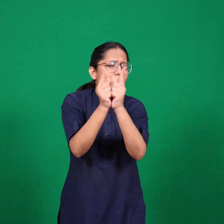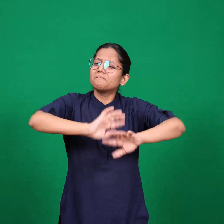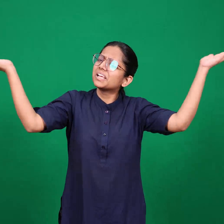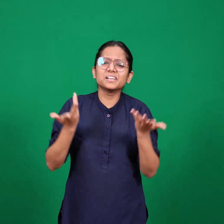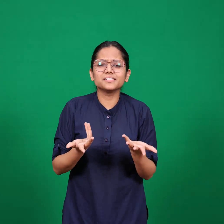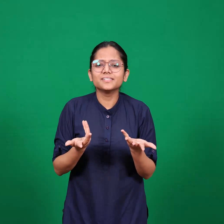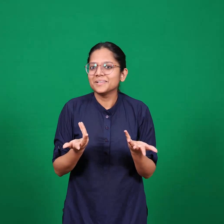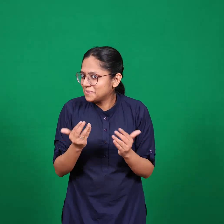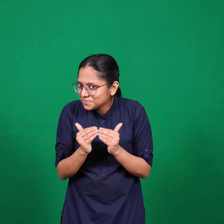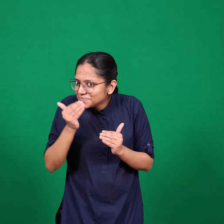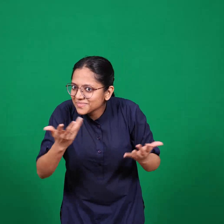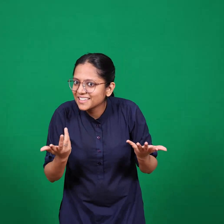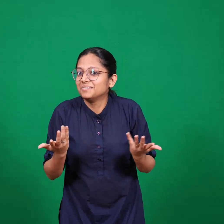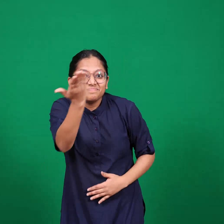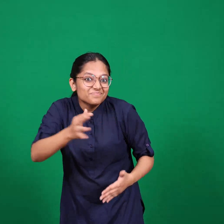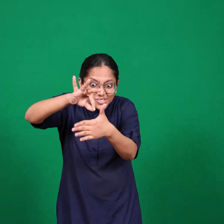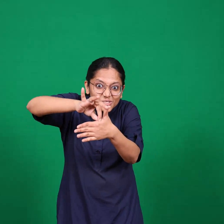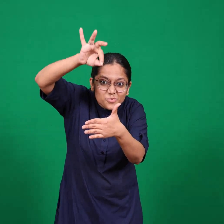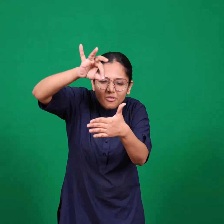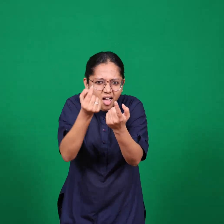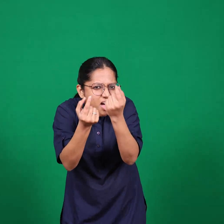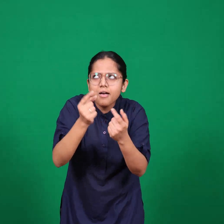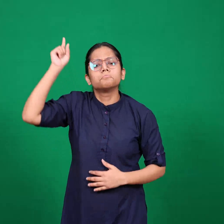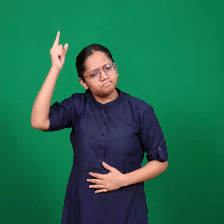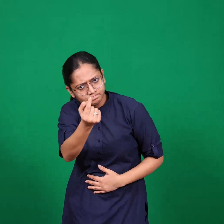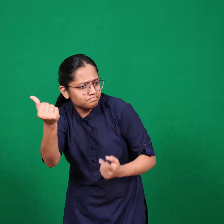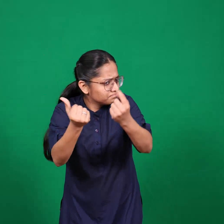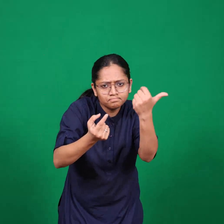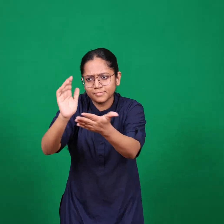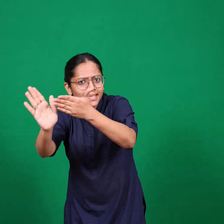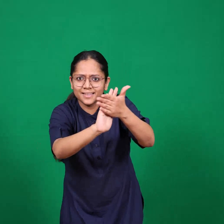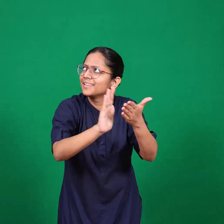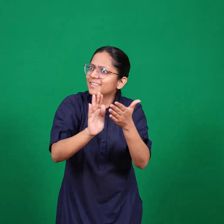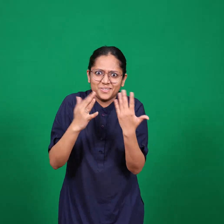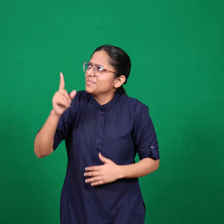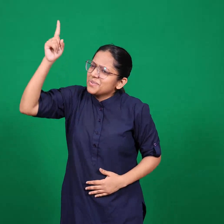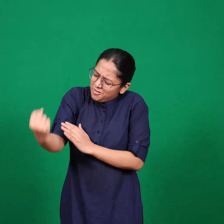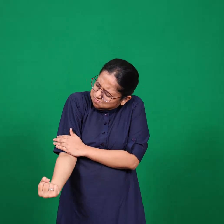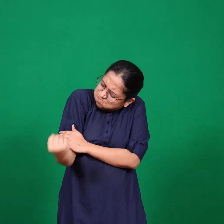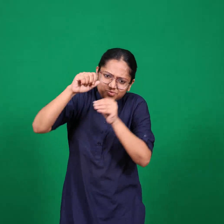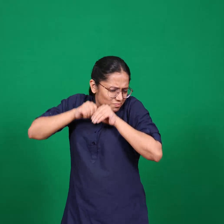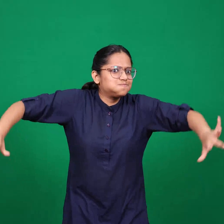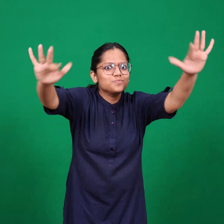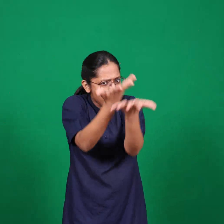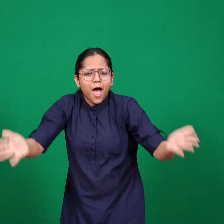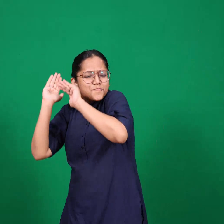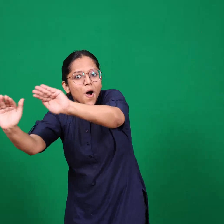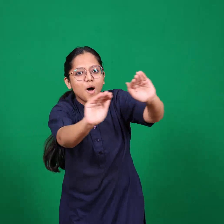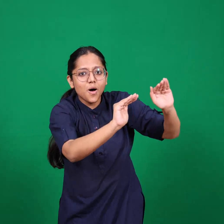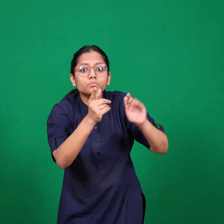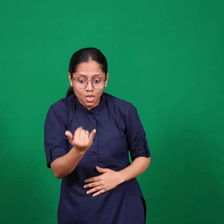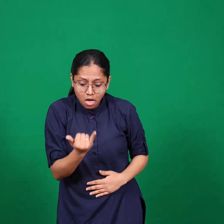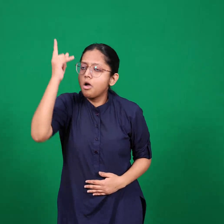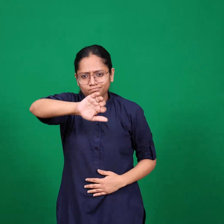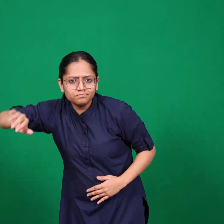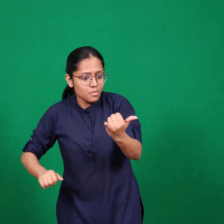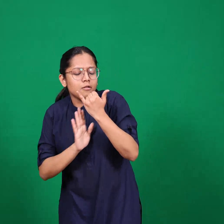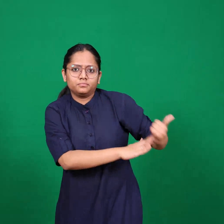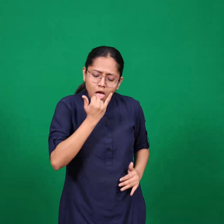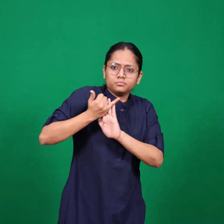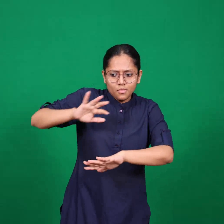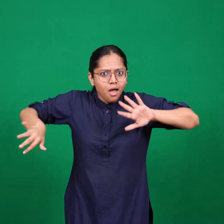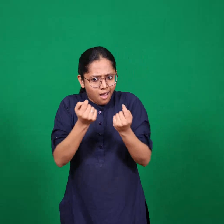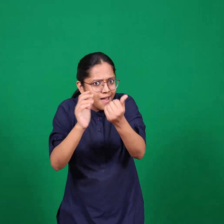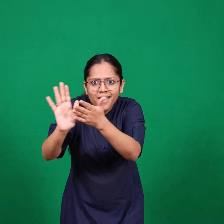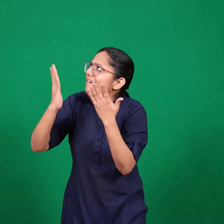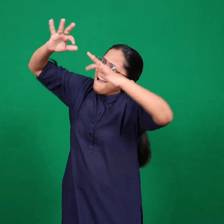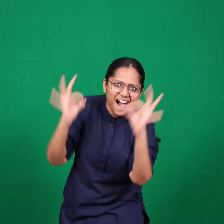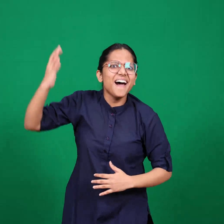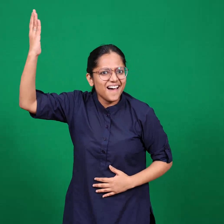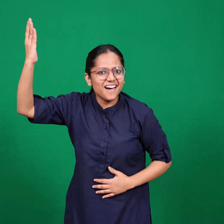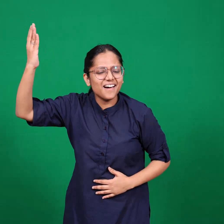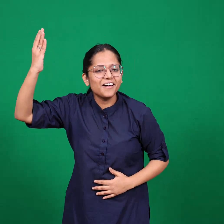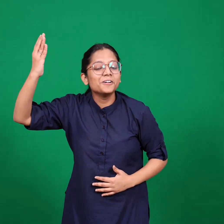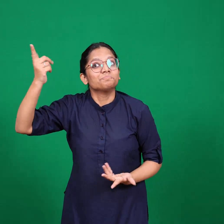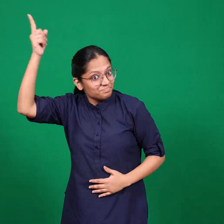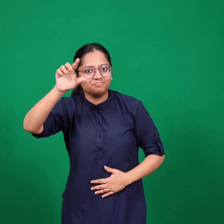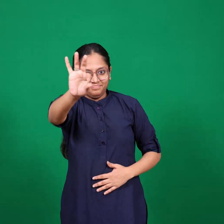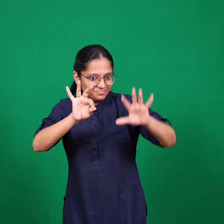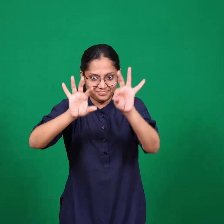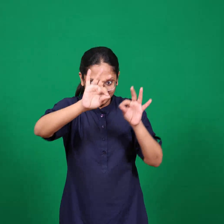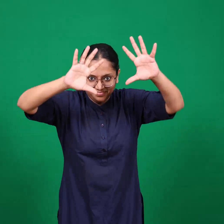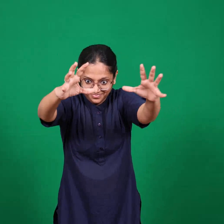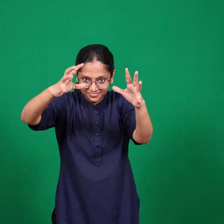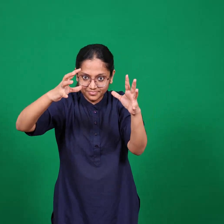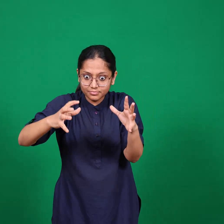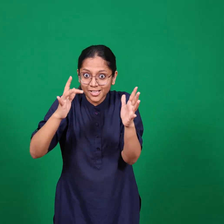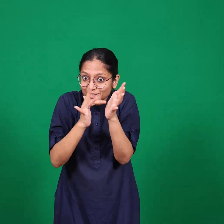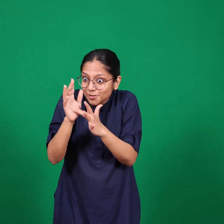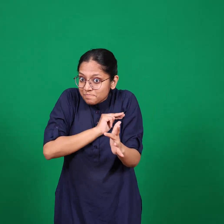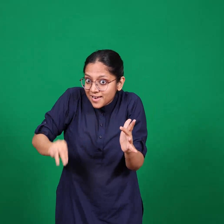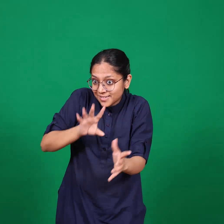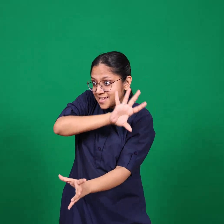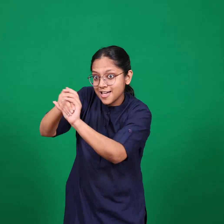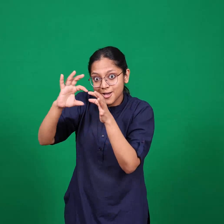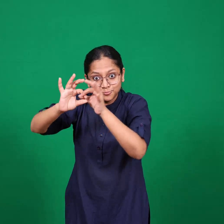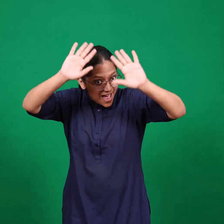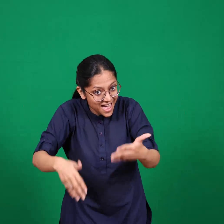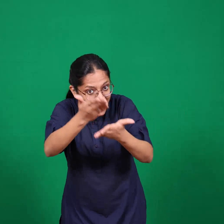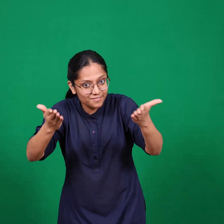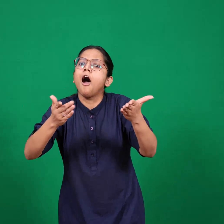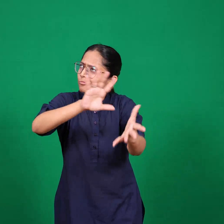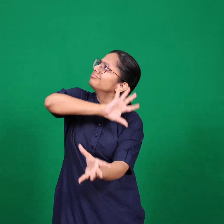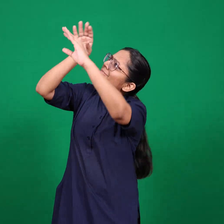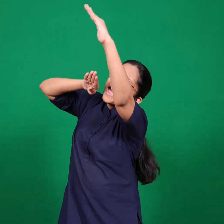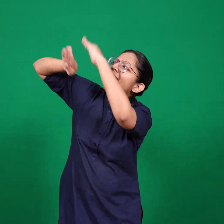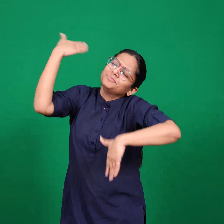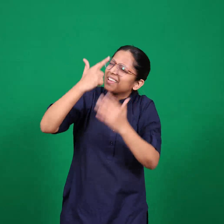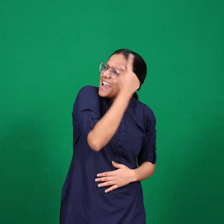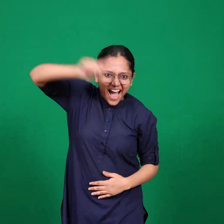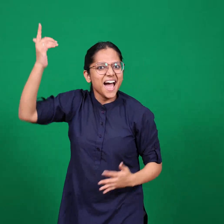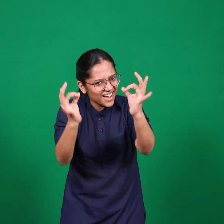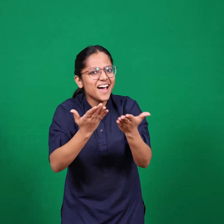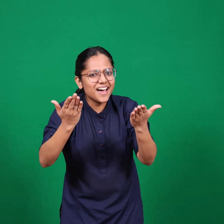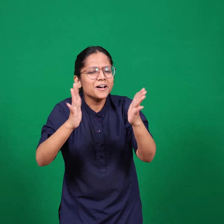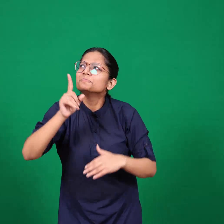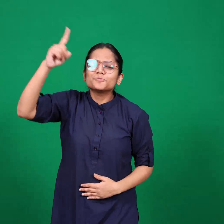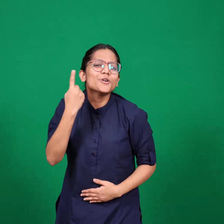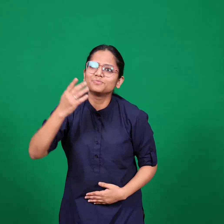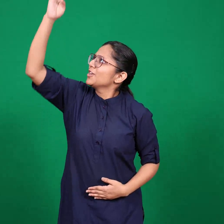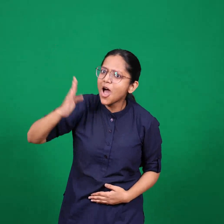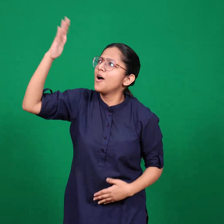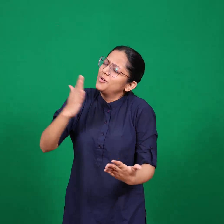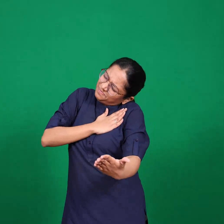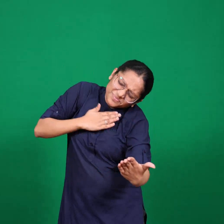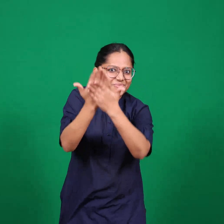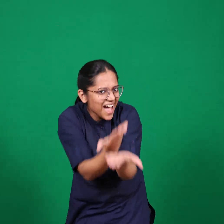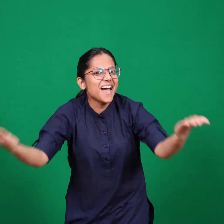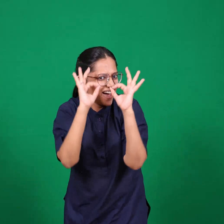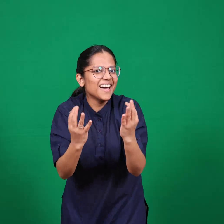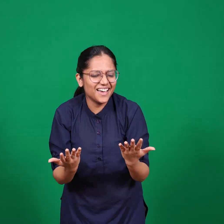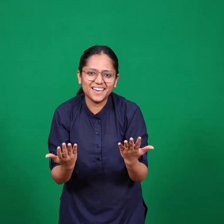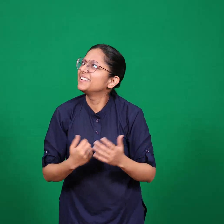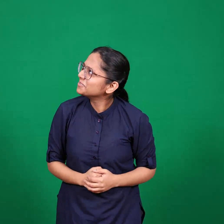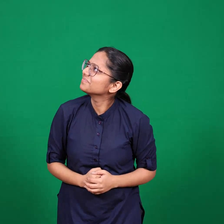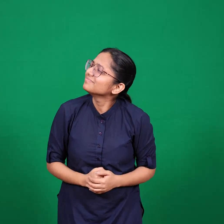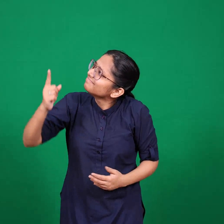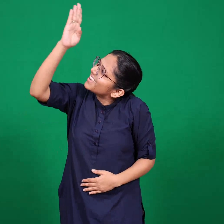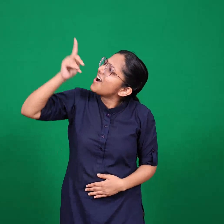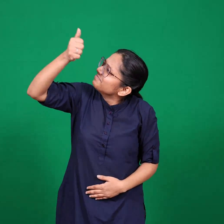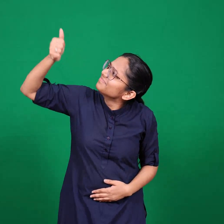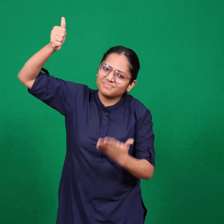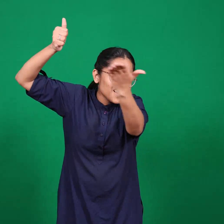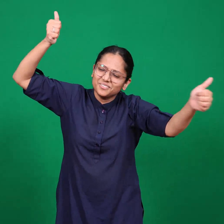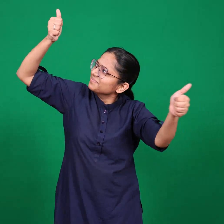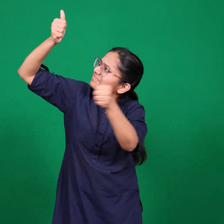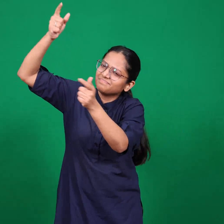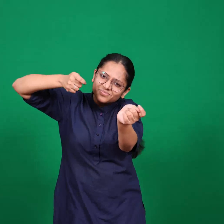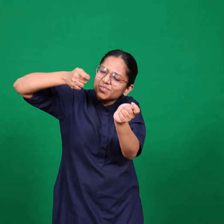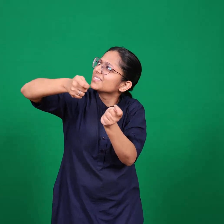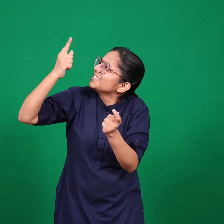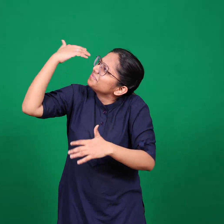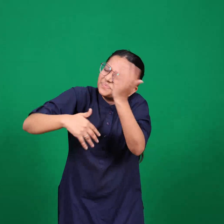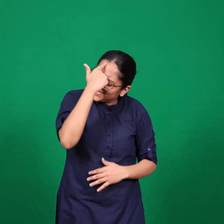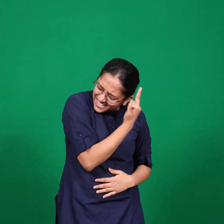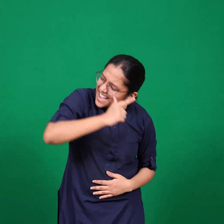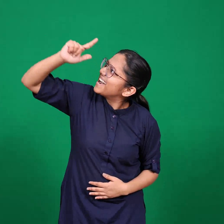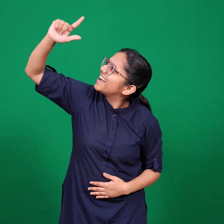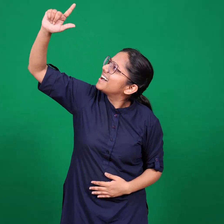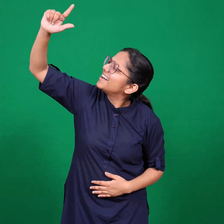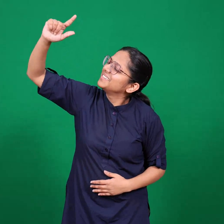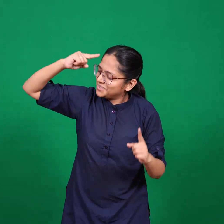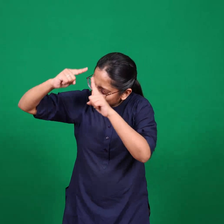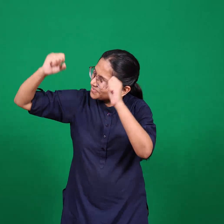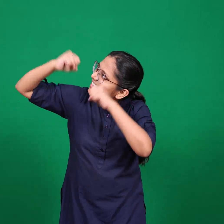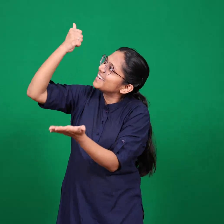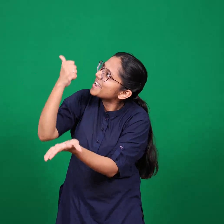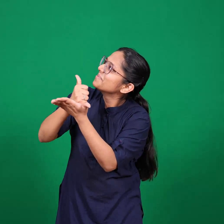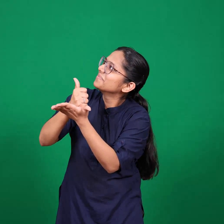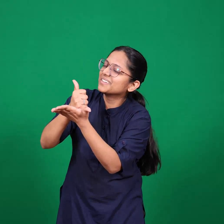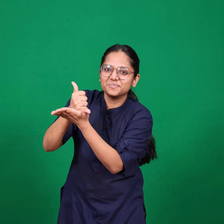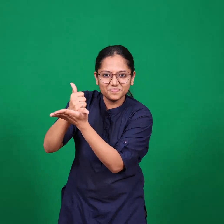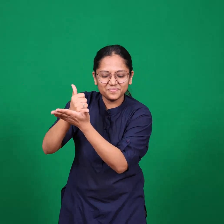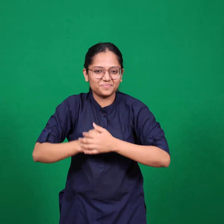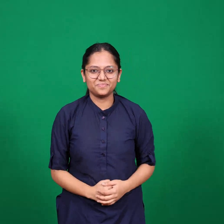And after you have suffered for a little while, the God of all grace, who has called you to His eternal glory in Christ, will Himself restore you, secure you, strengthen you, and establish you.